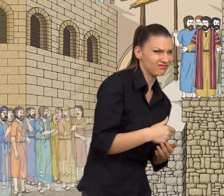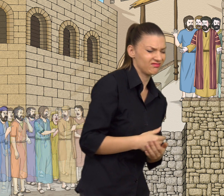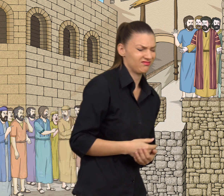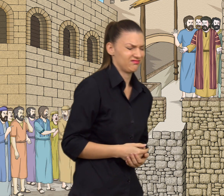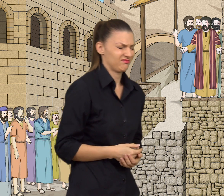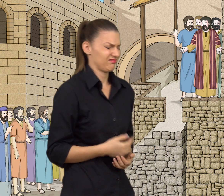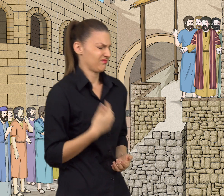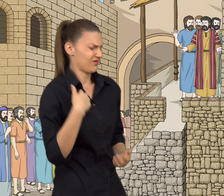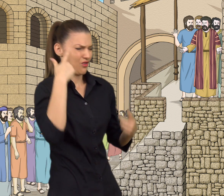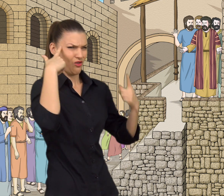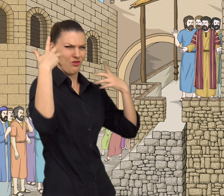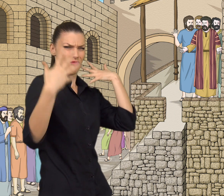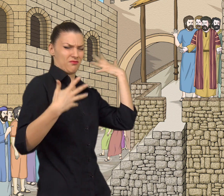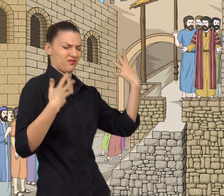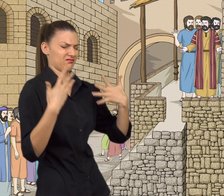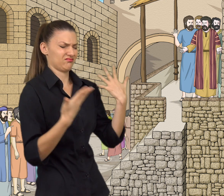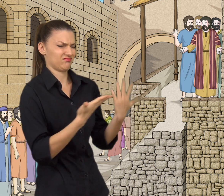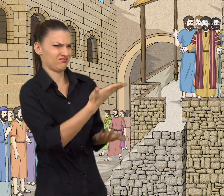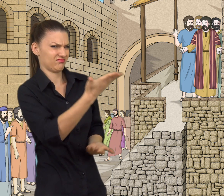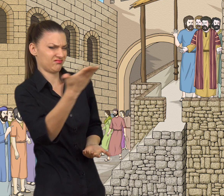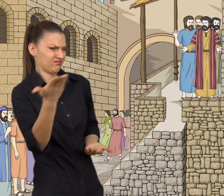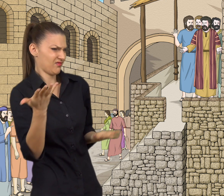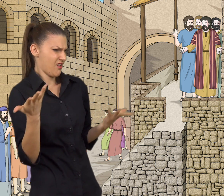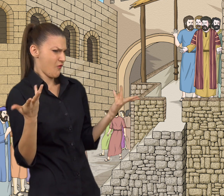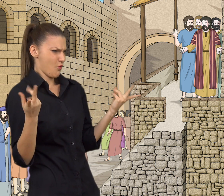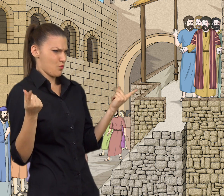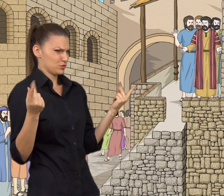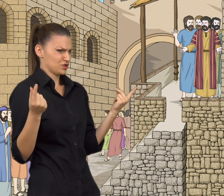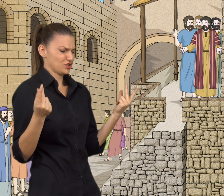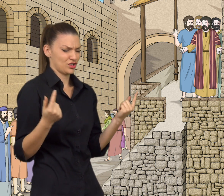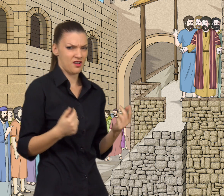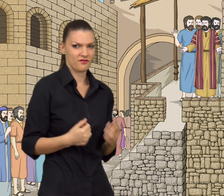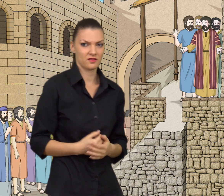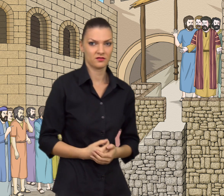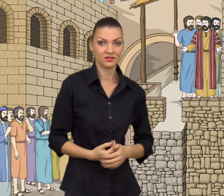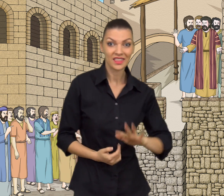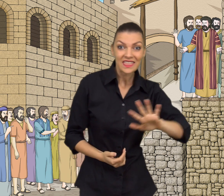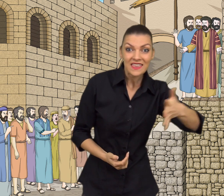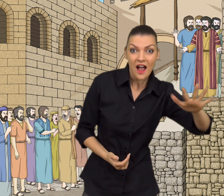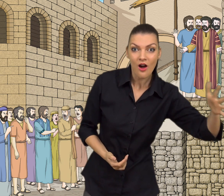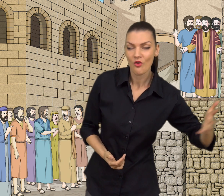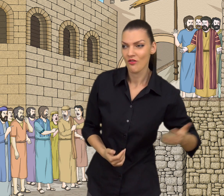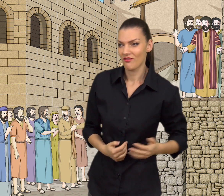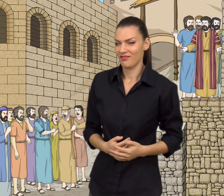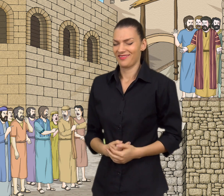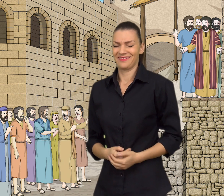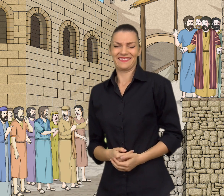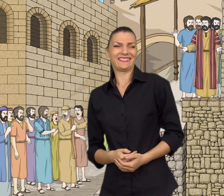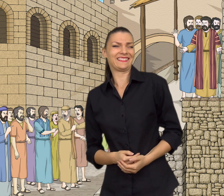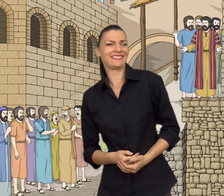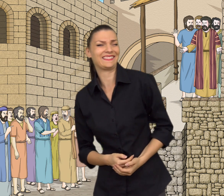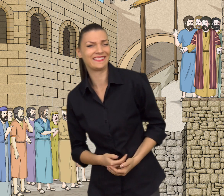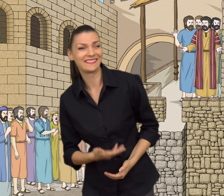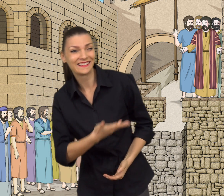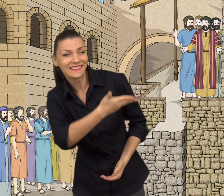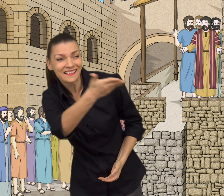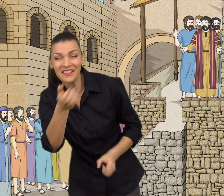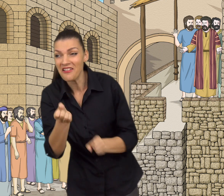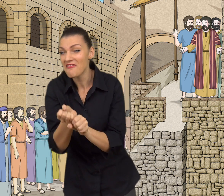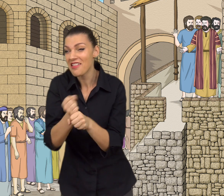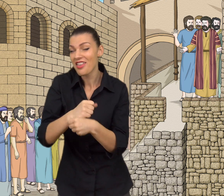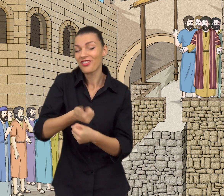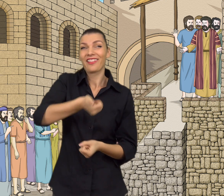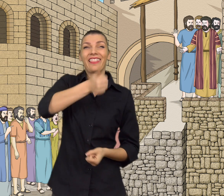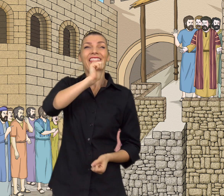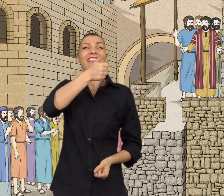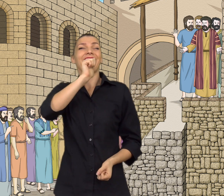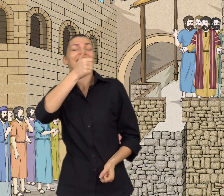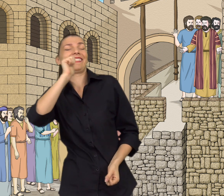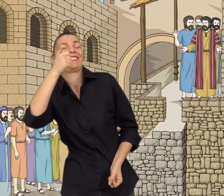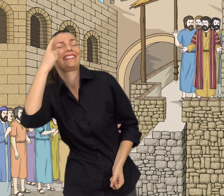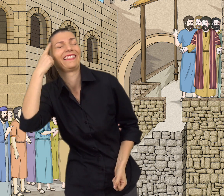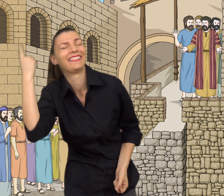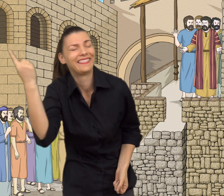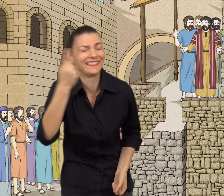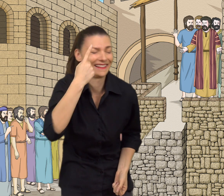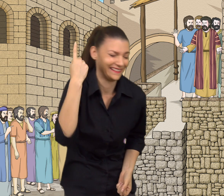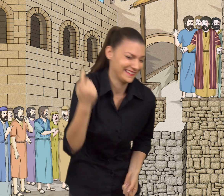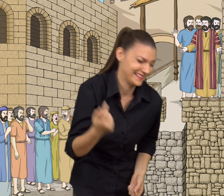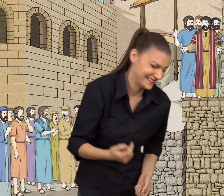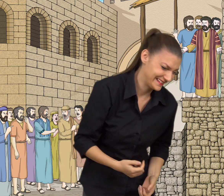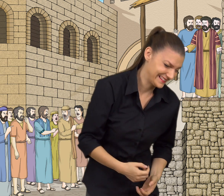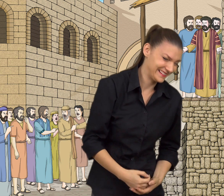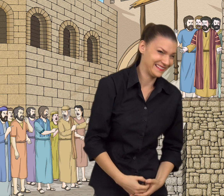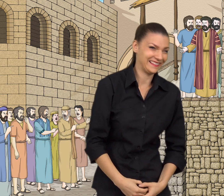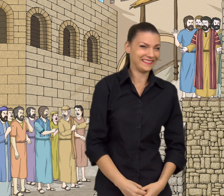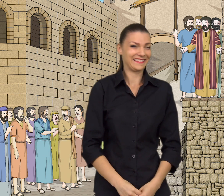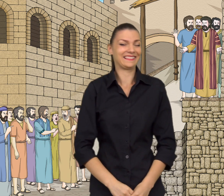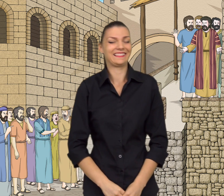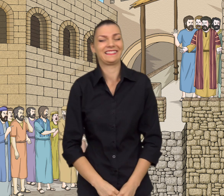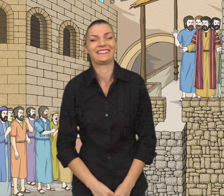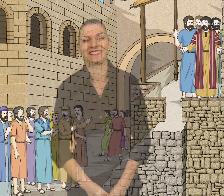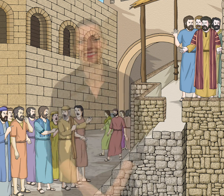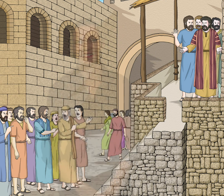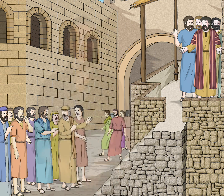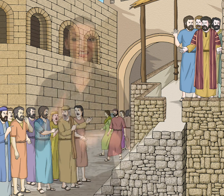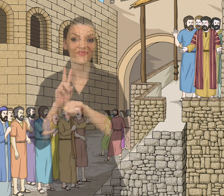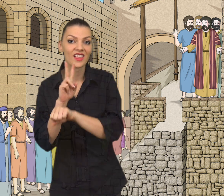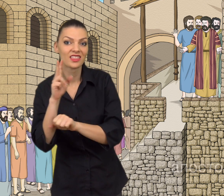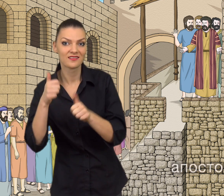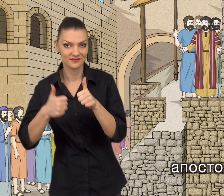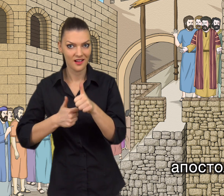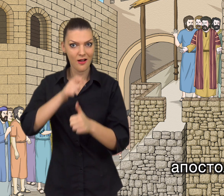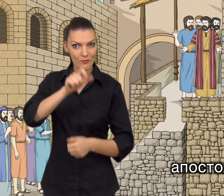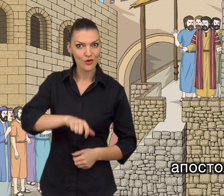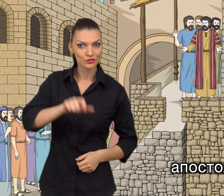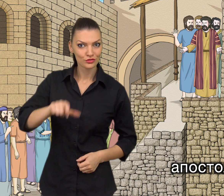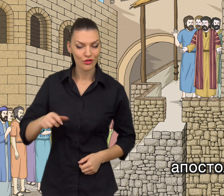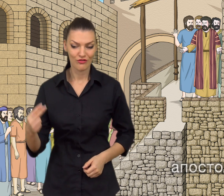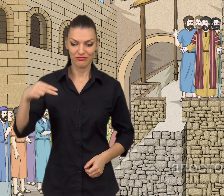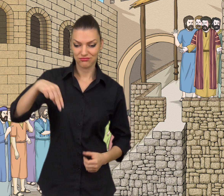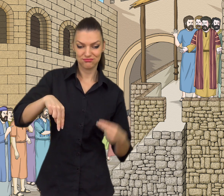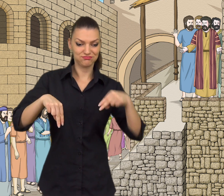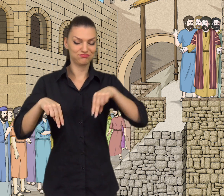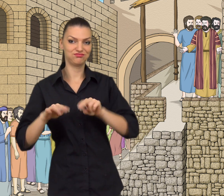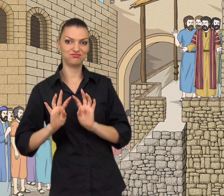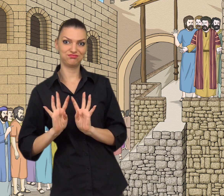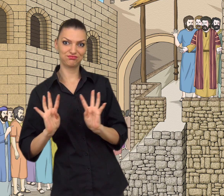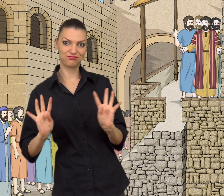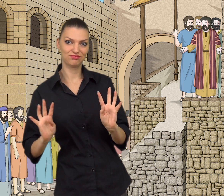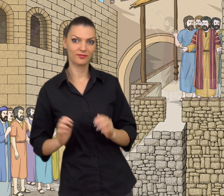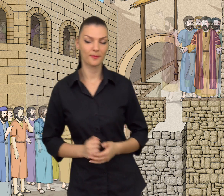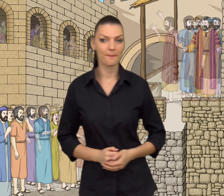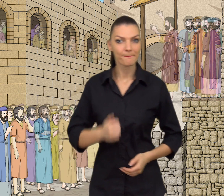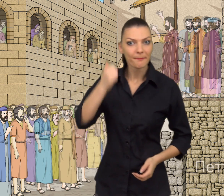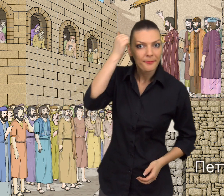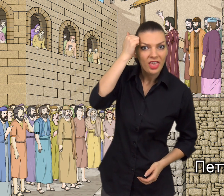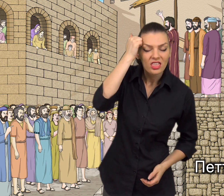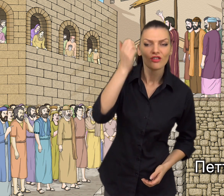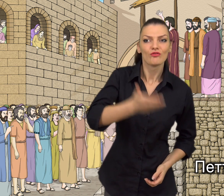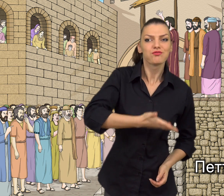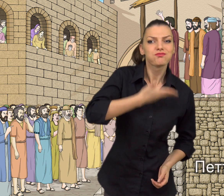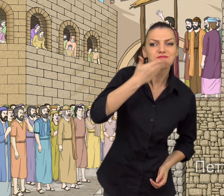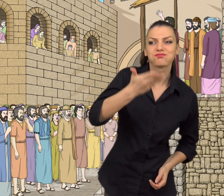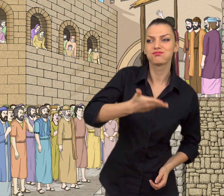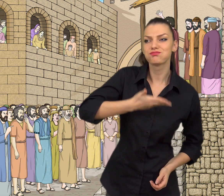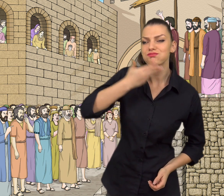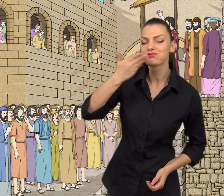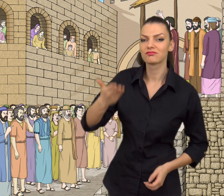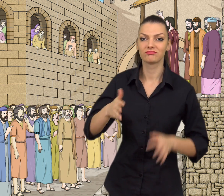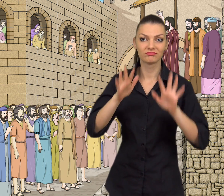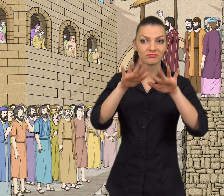Cretans and Arabs—we hear them declaring the wonders of God in our own tongues!” Astounded and perplexed, they asked one another, “What does this mean?” But others mocked them and said, “They are drunk on new wine!”